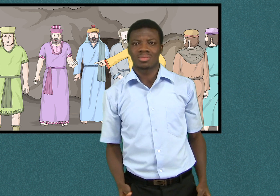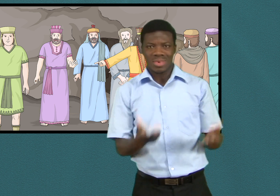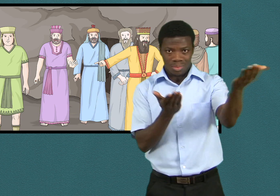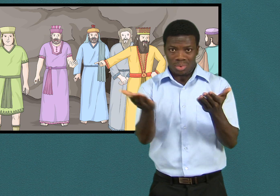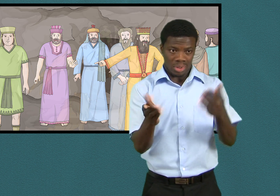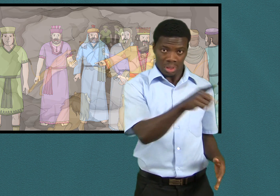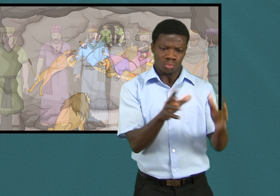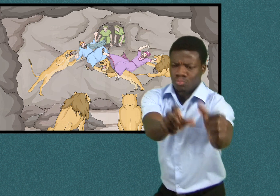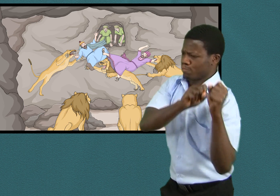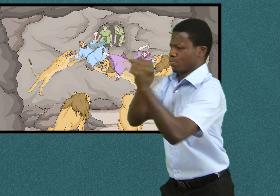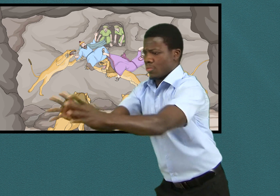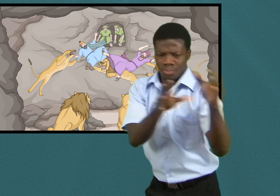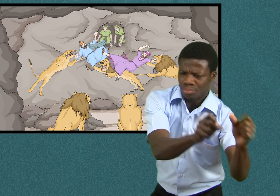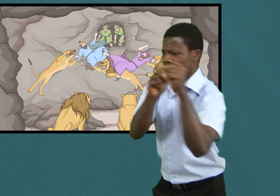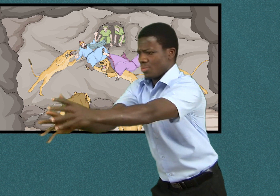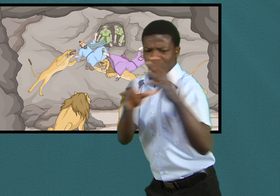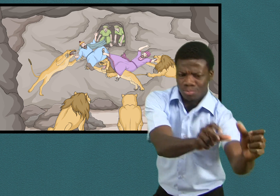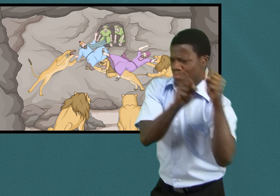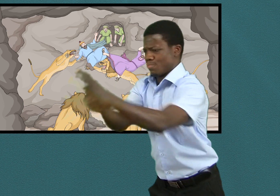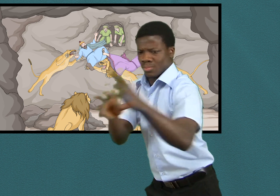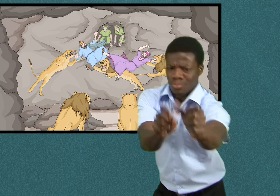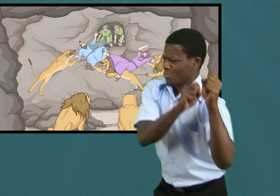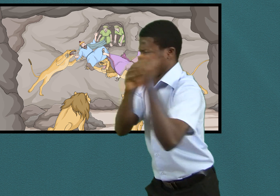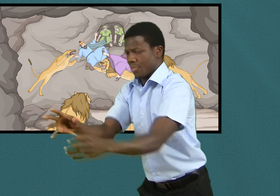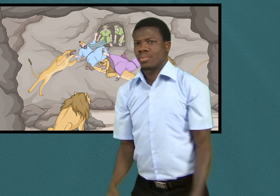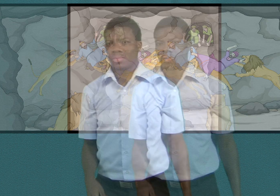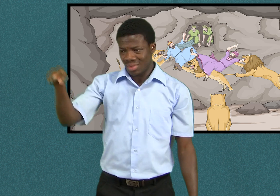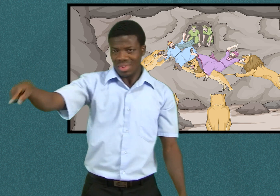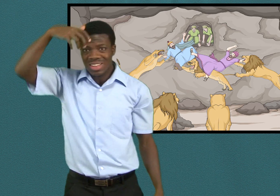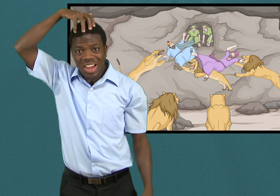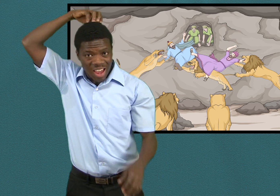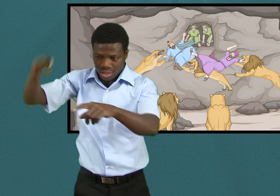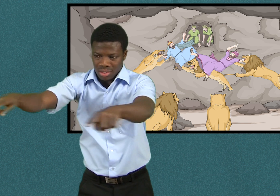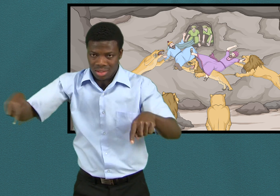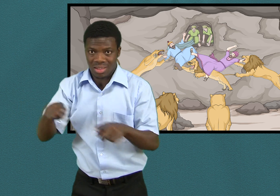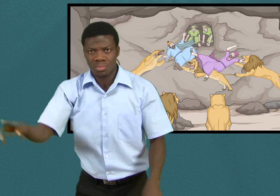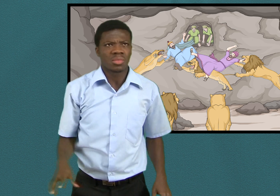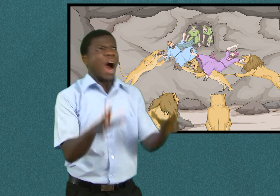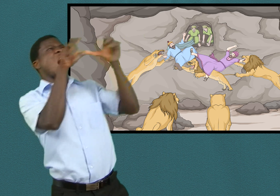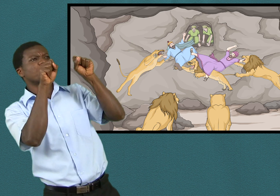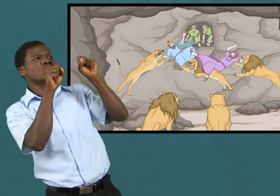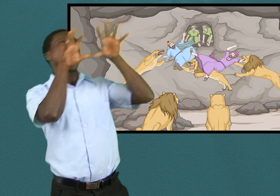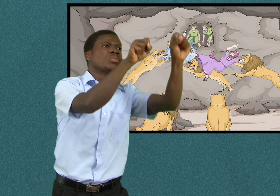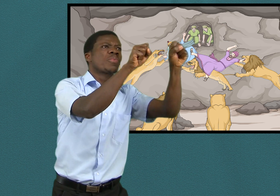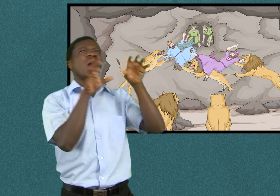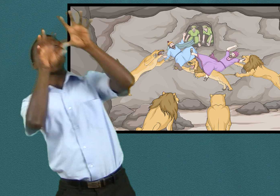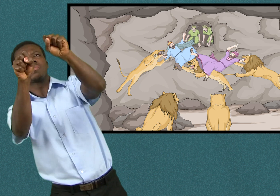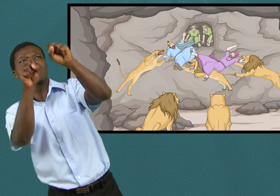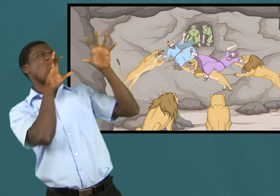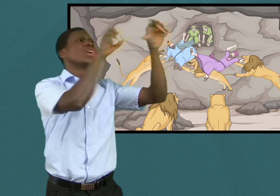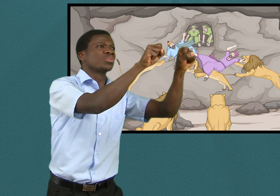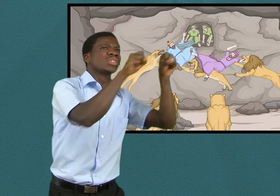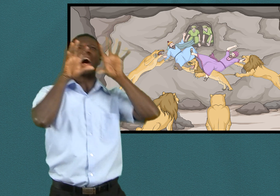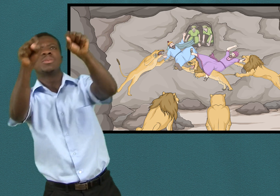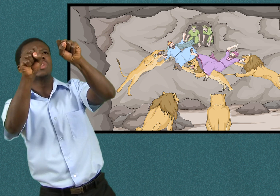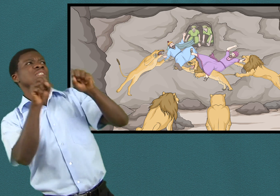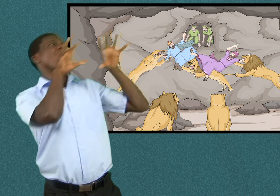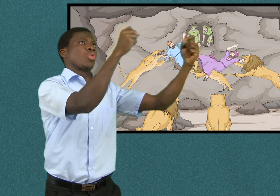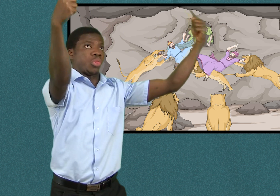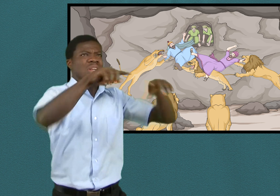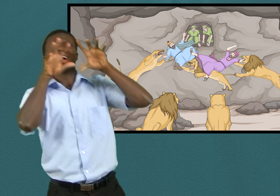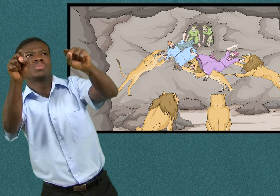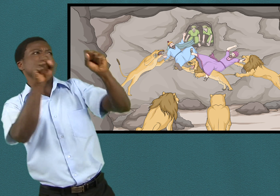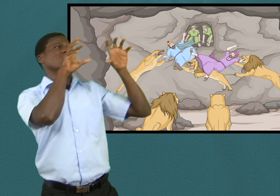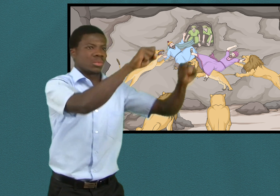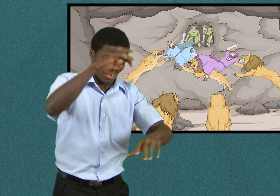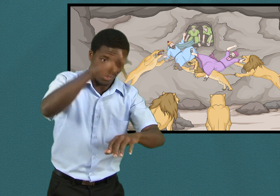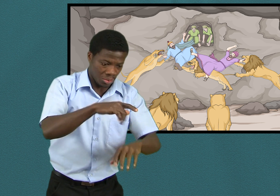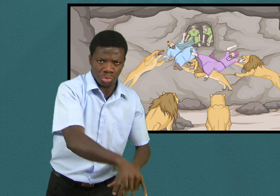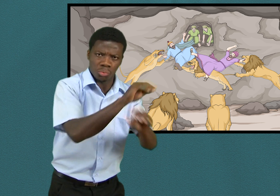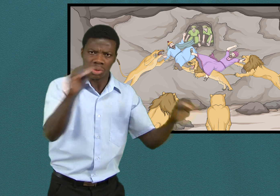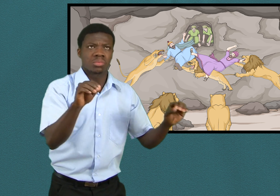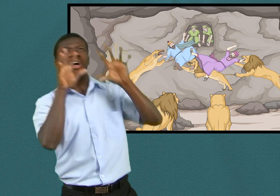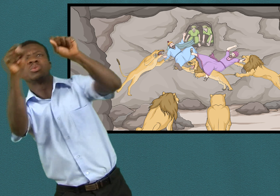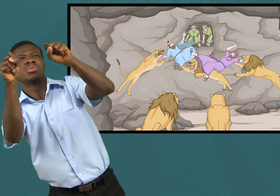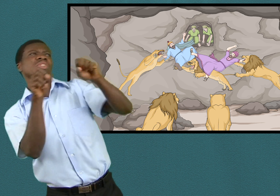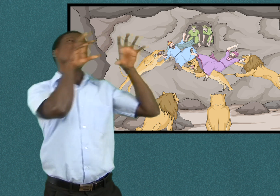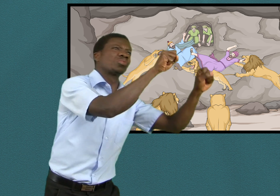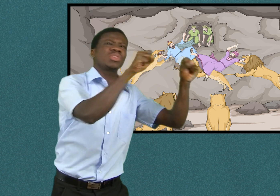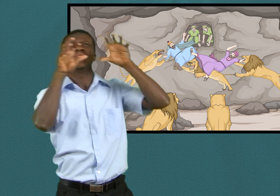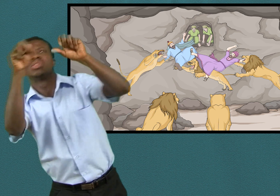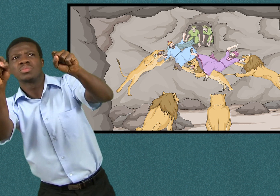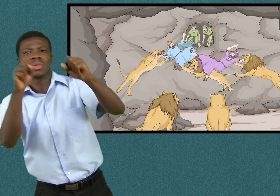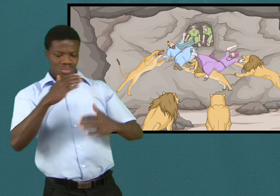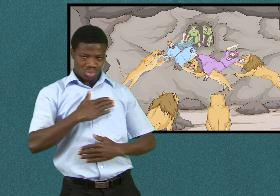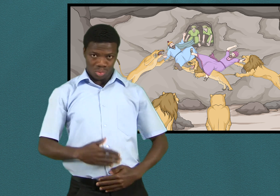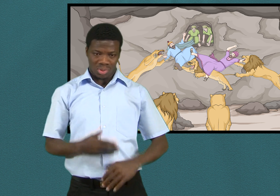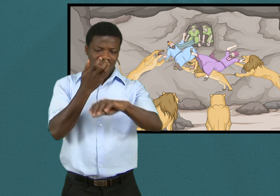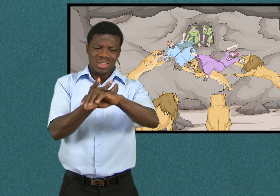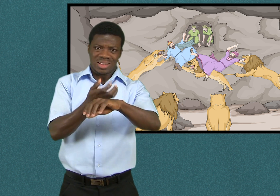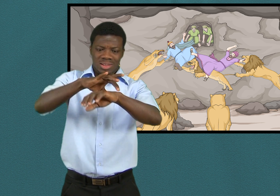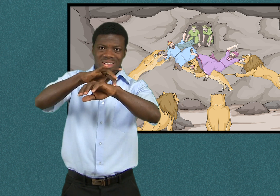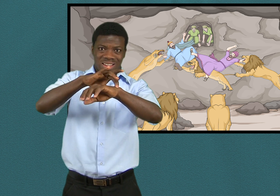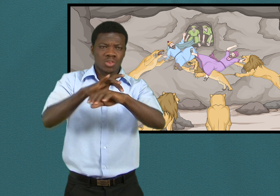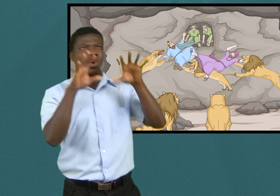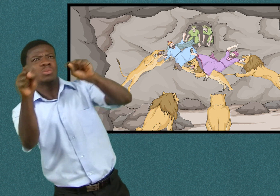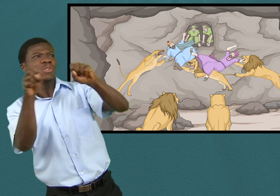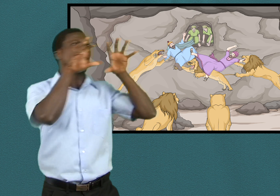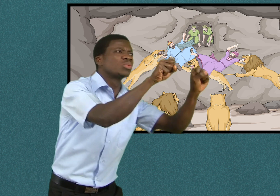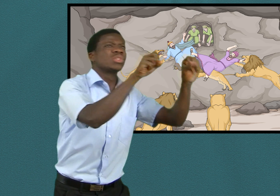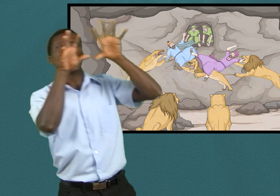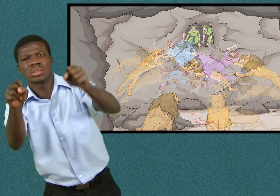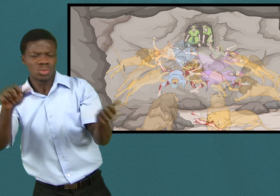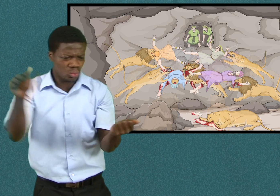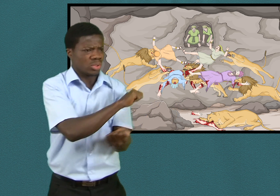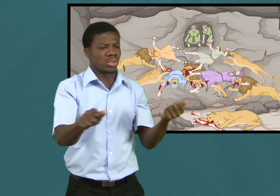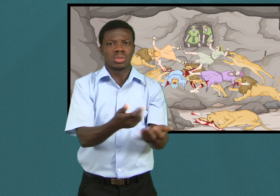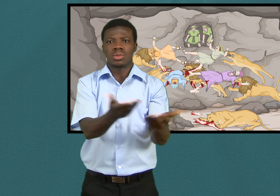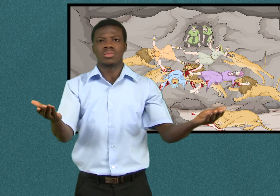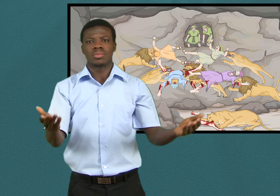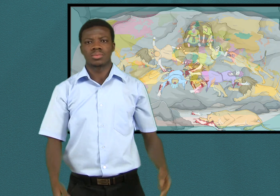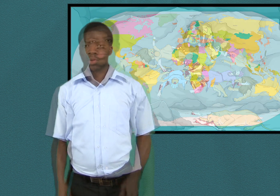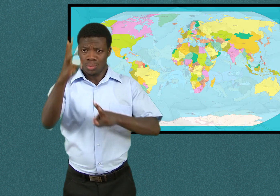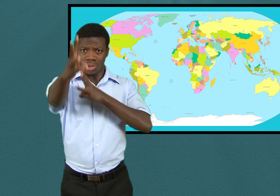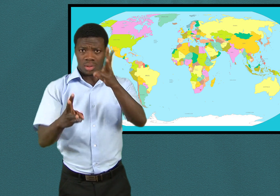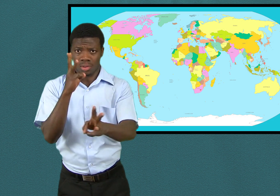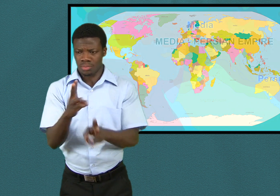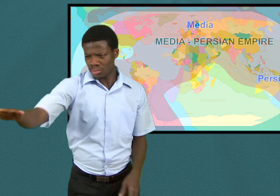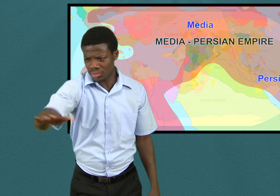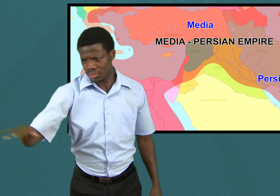And before they had reached the bottom of the den, the lions overpowered them and crushed all their bones.